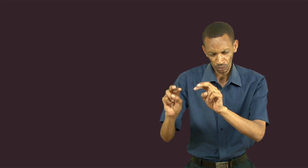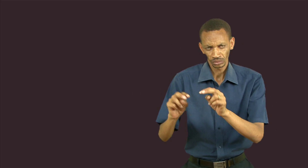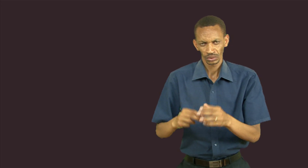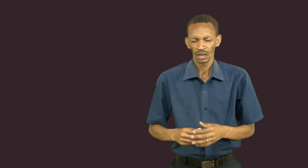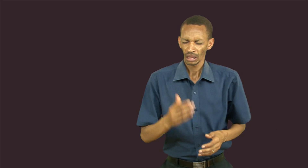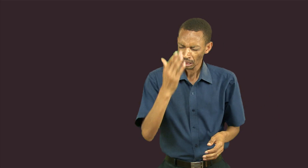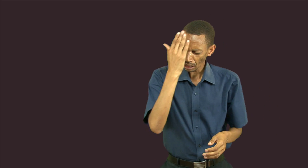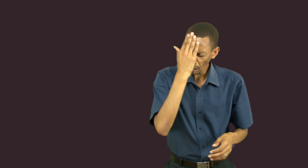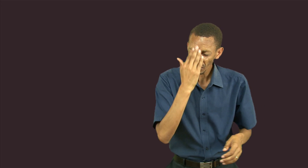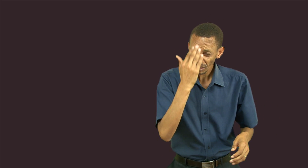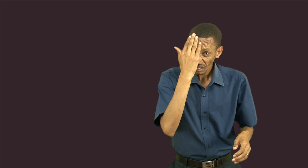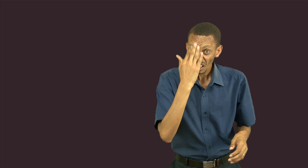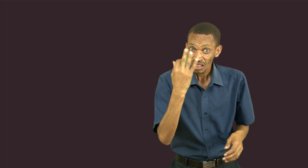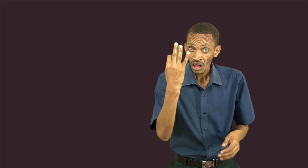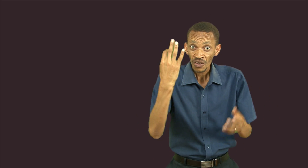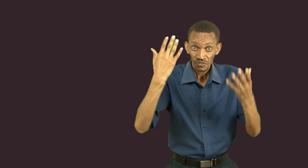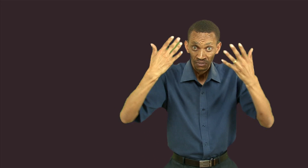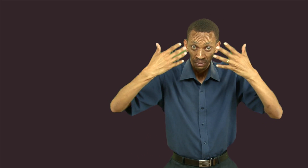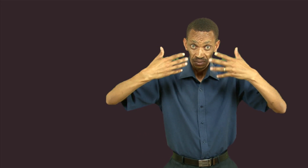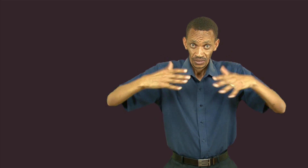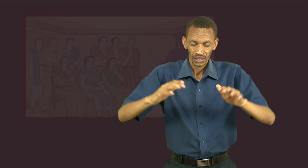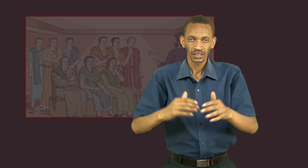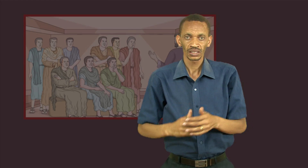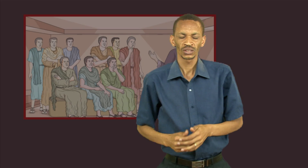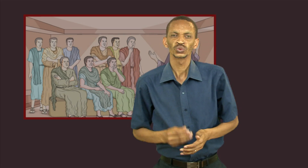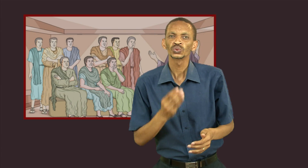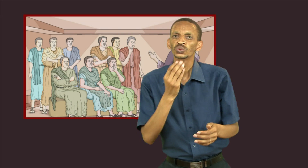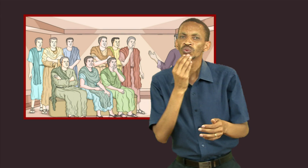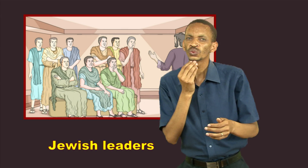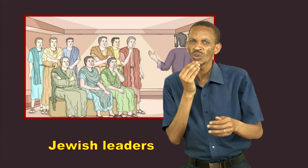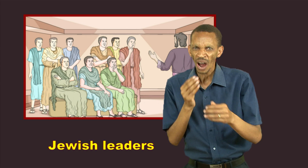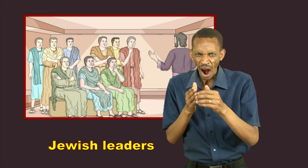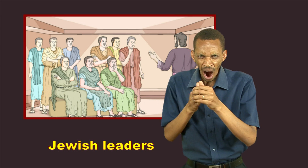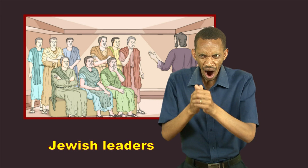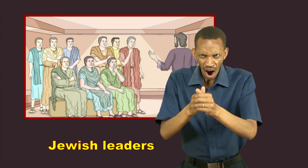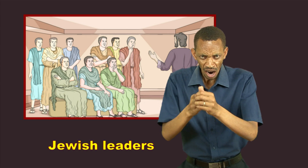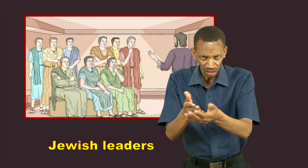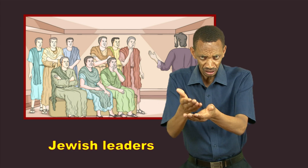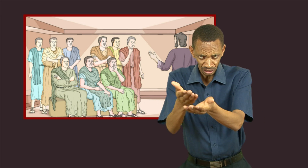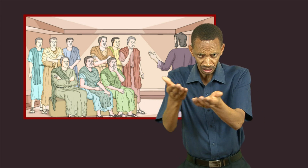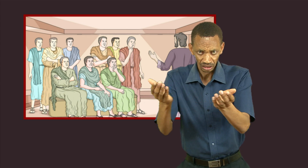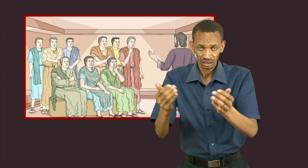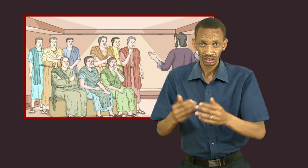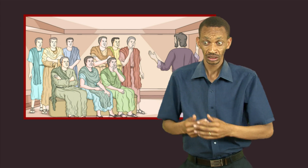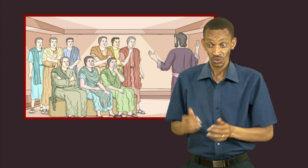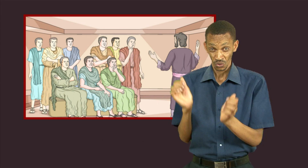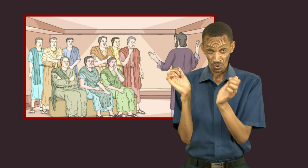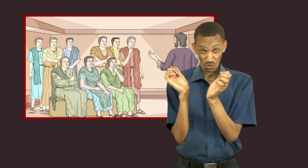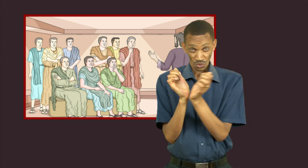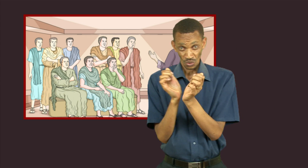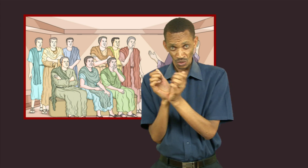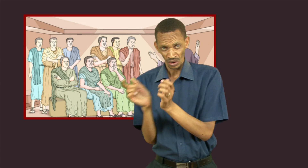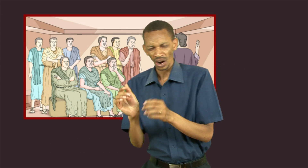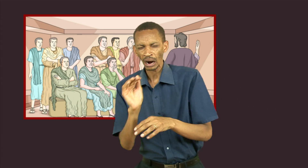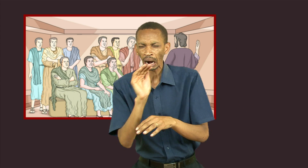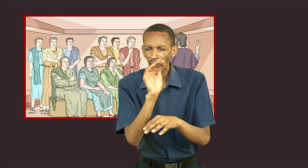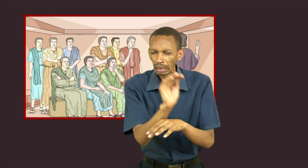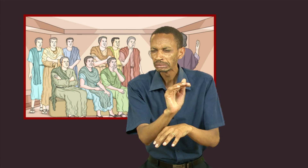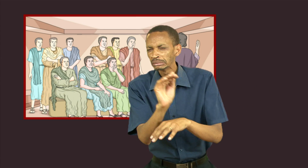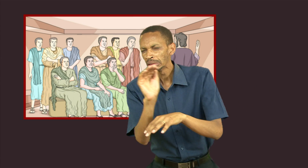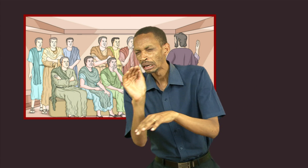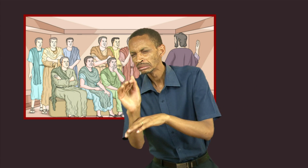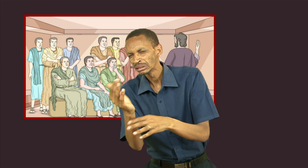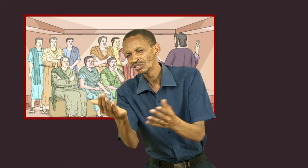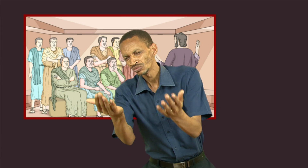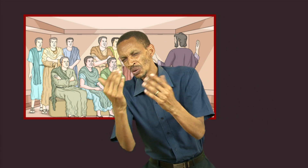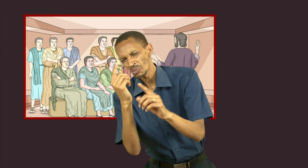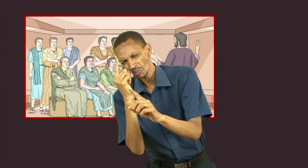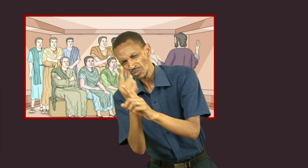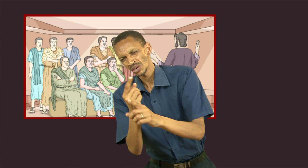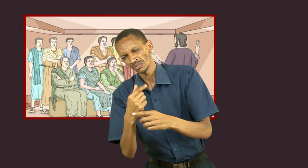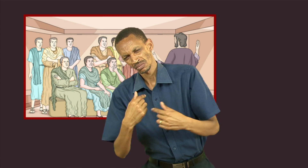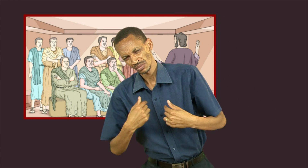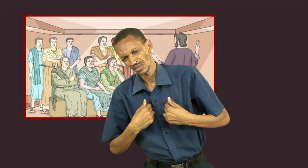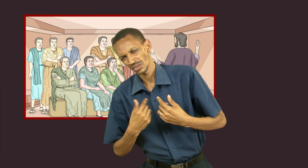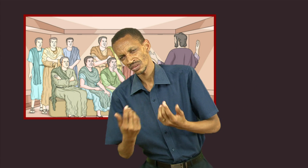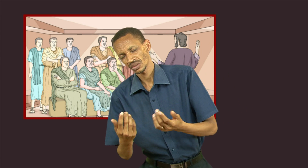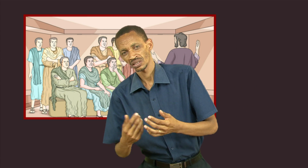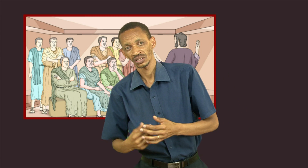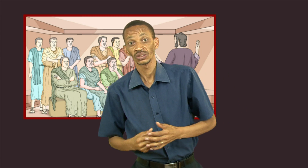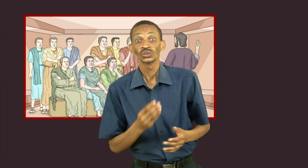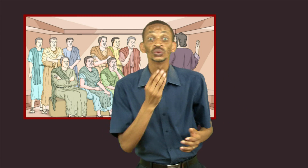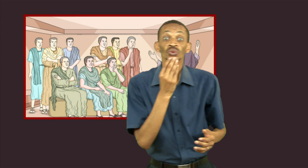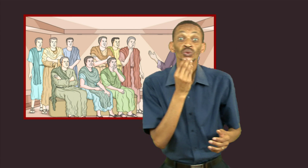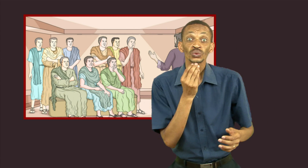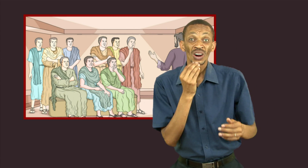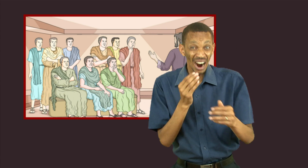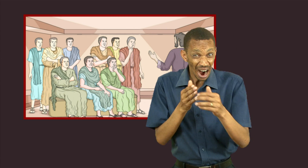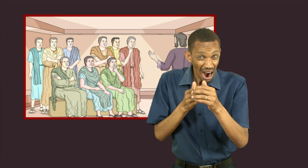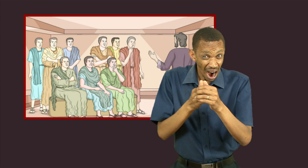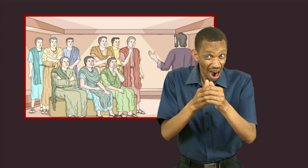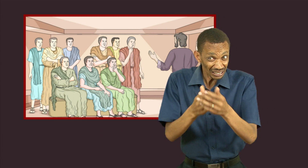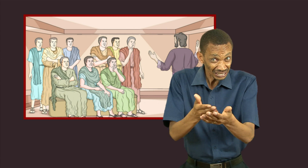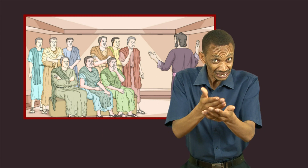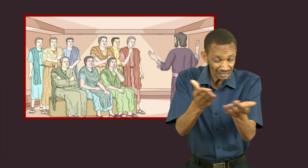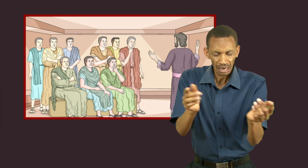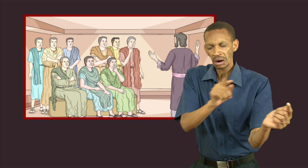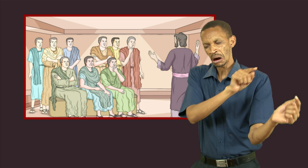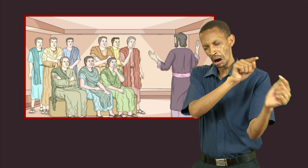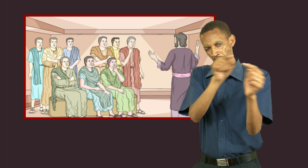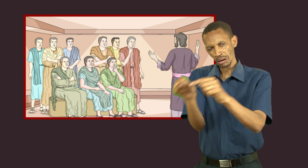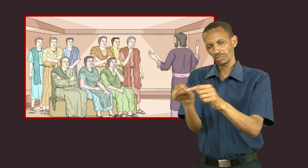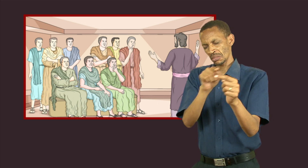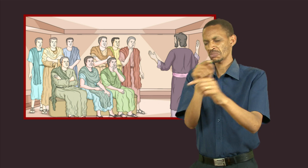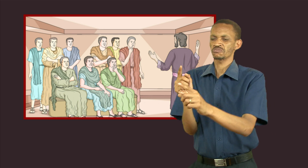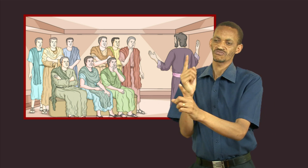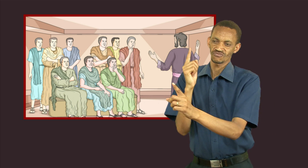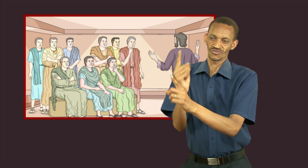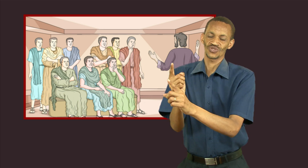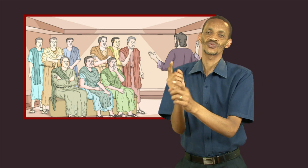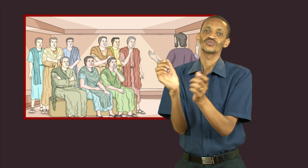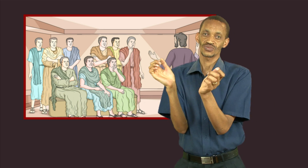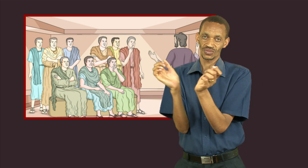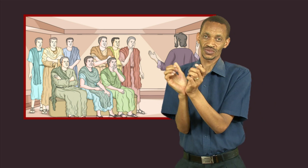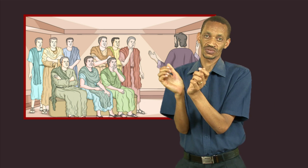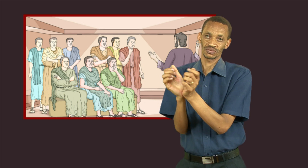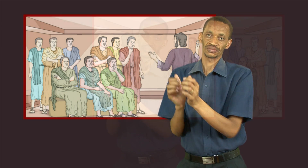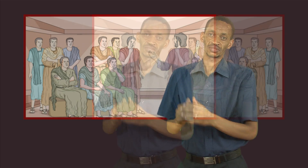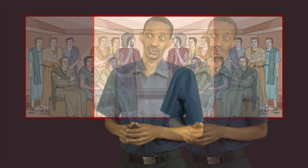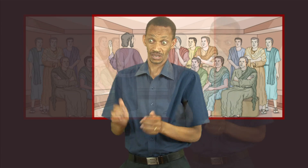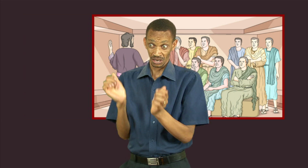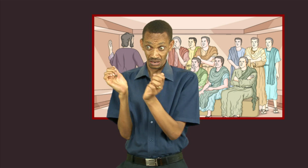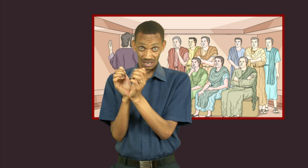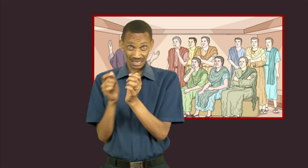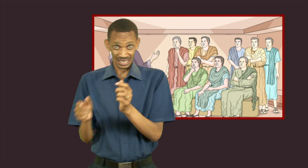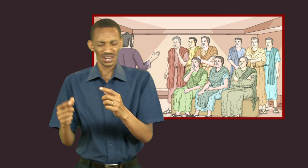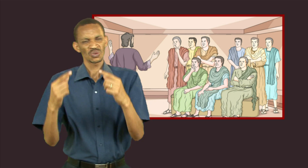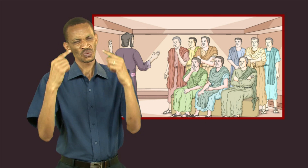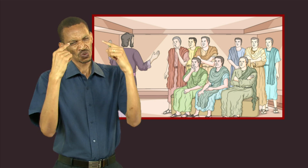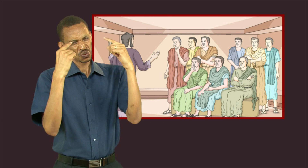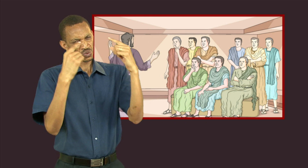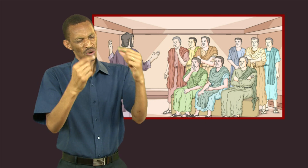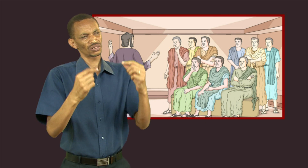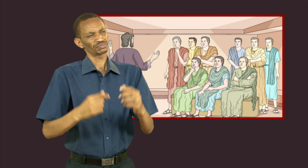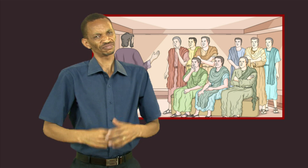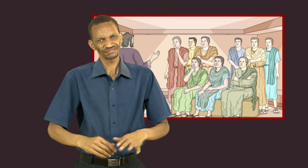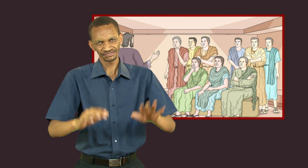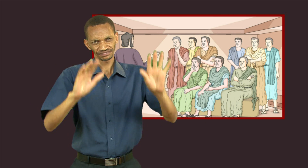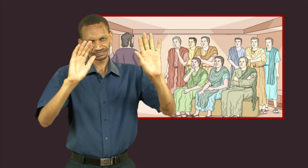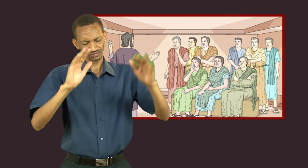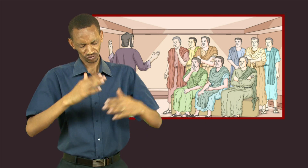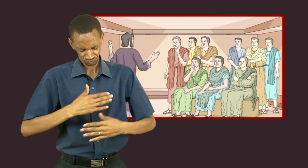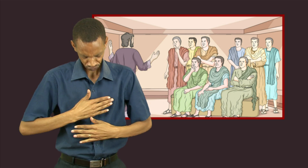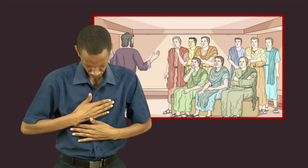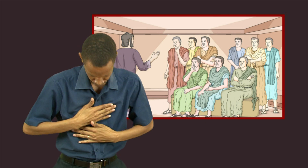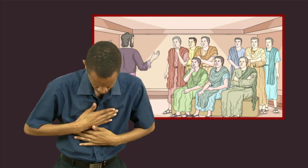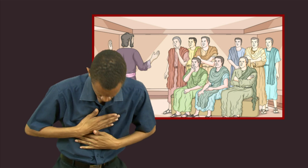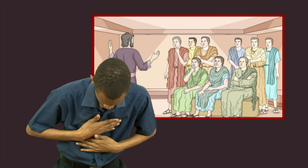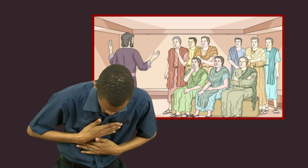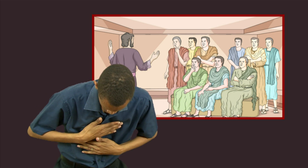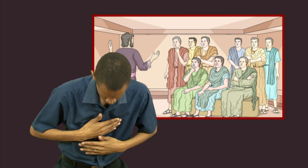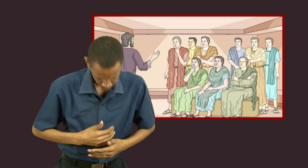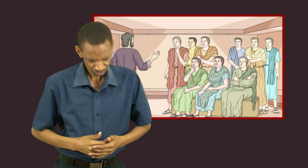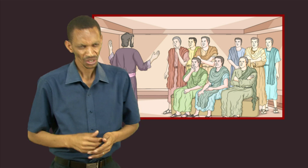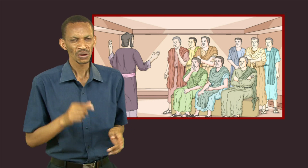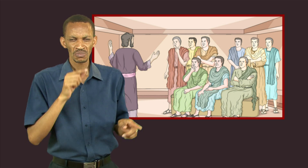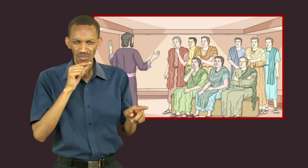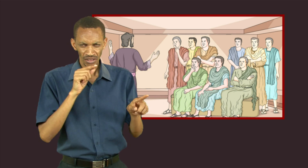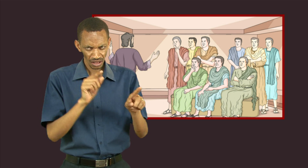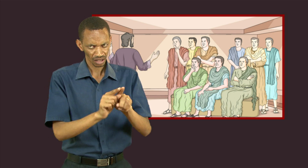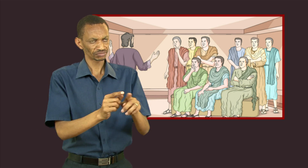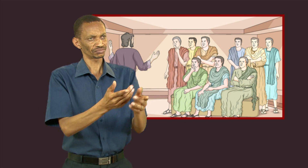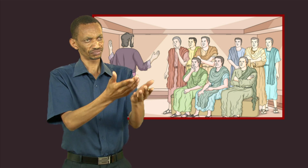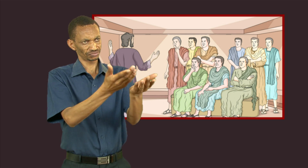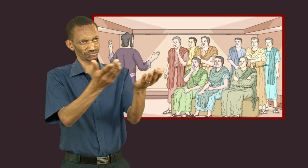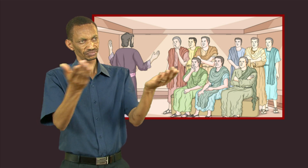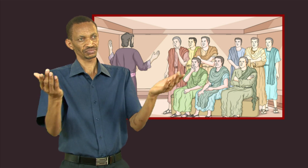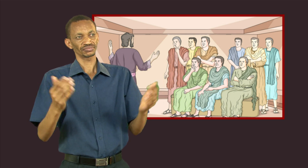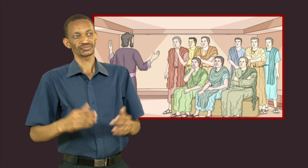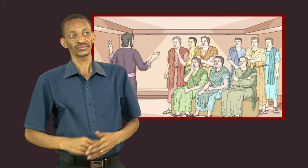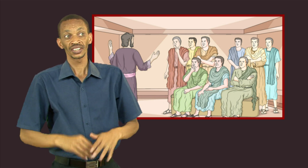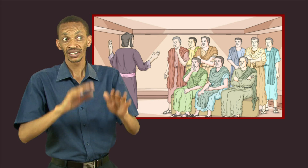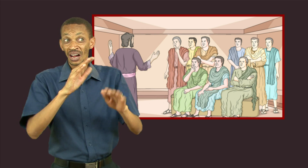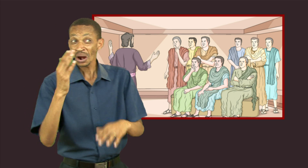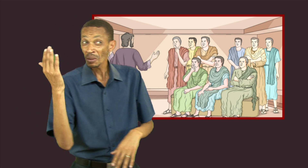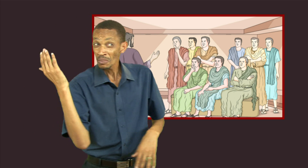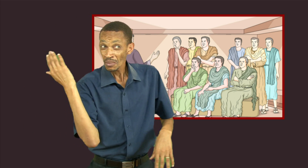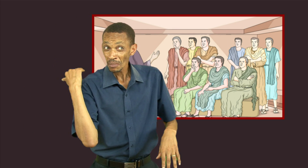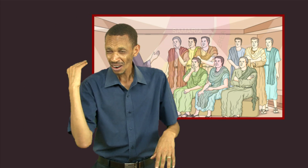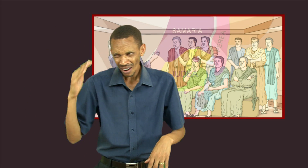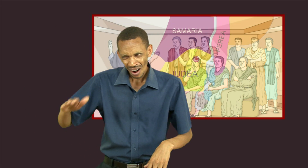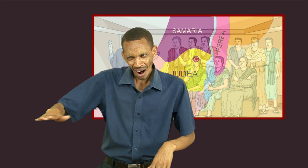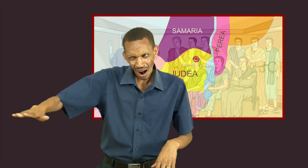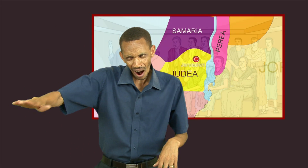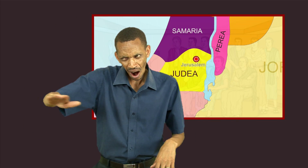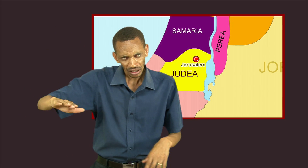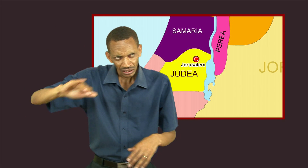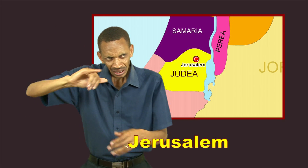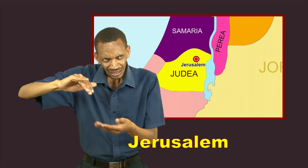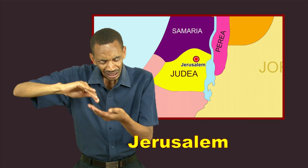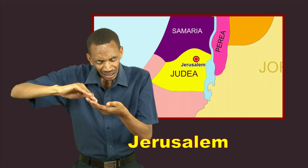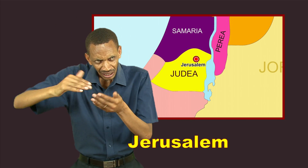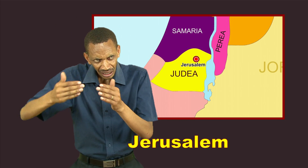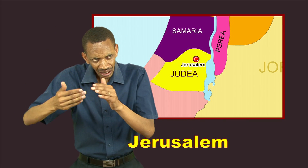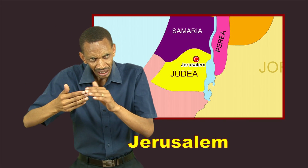After three days, he called together the leaders of the Jews.